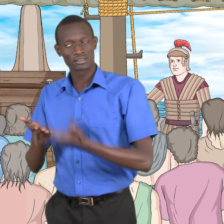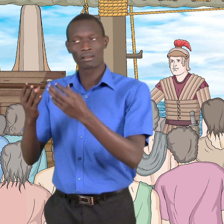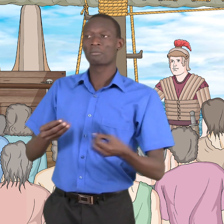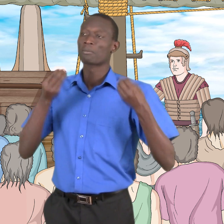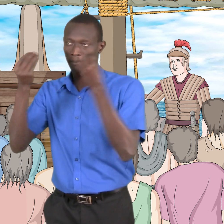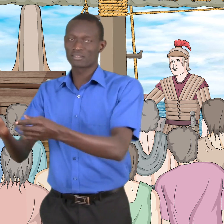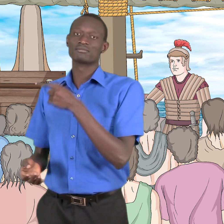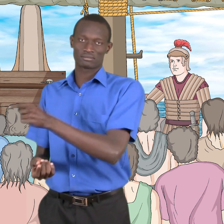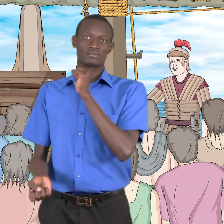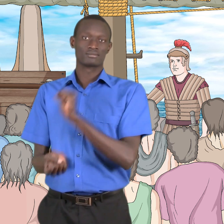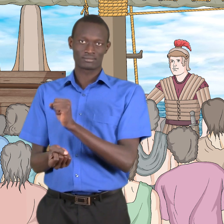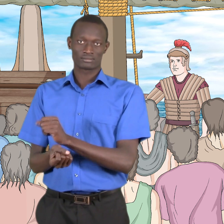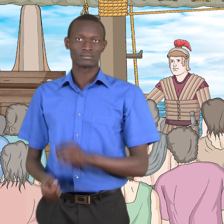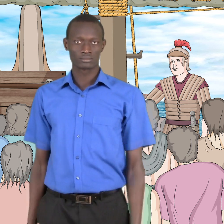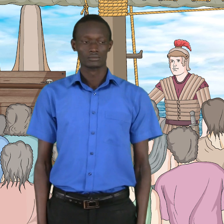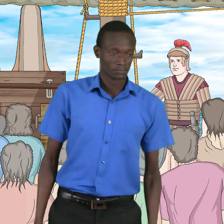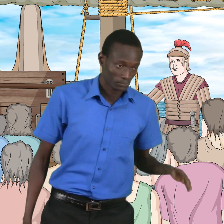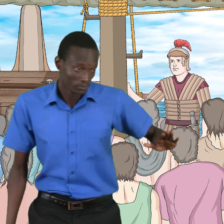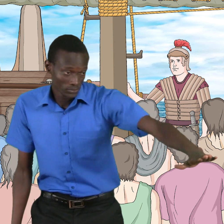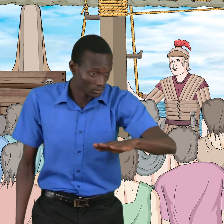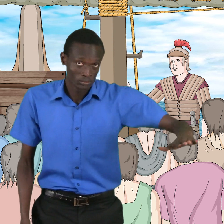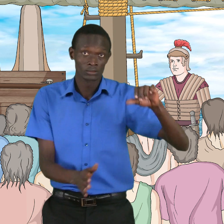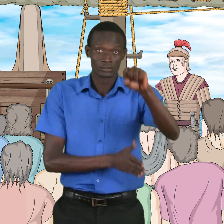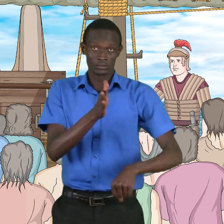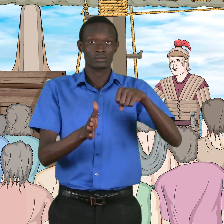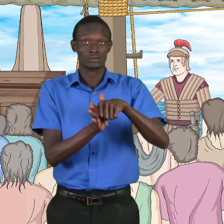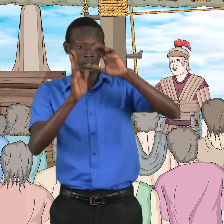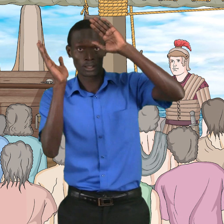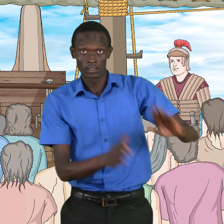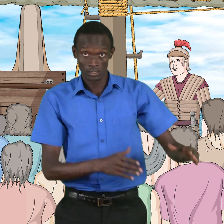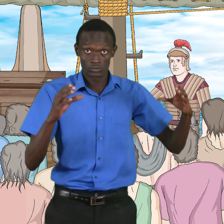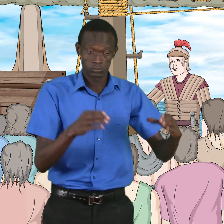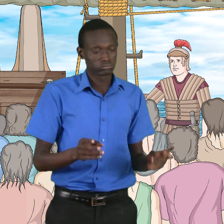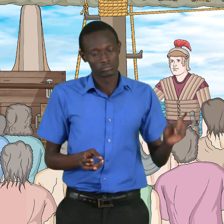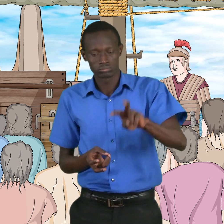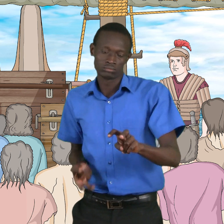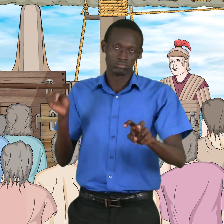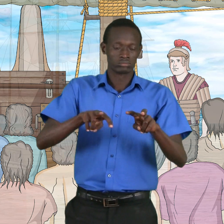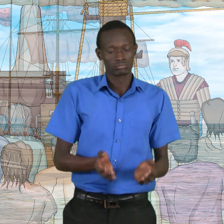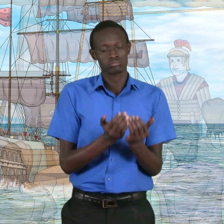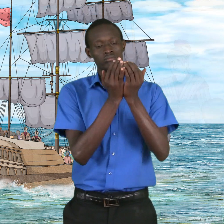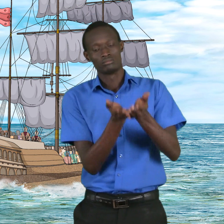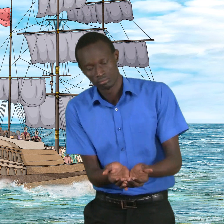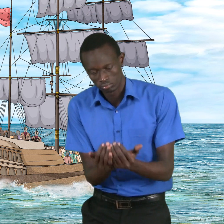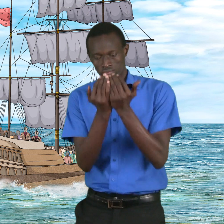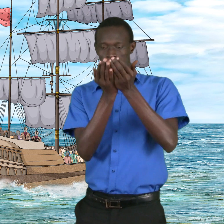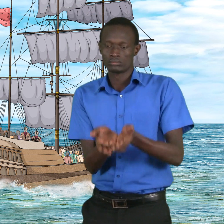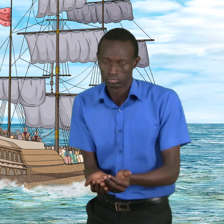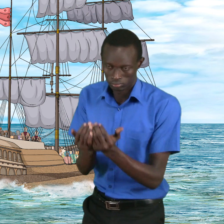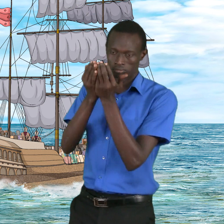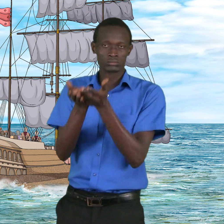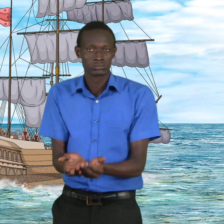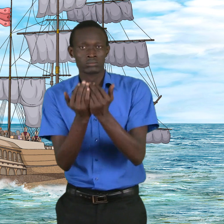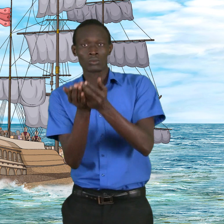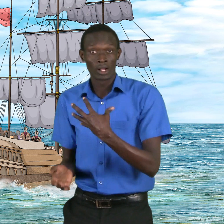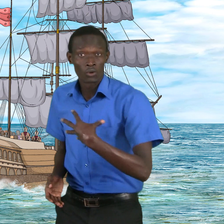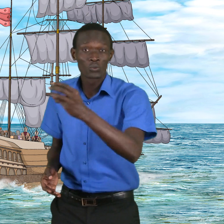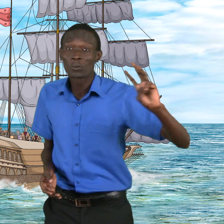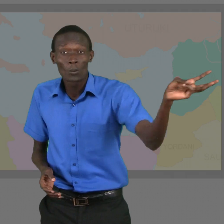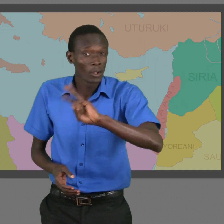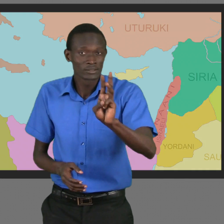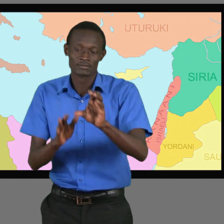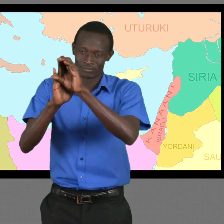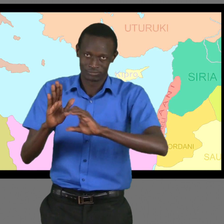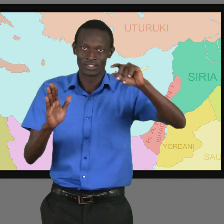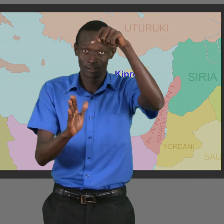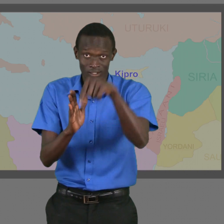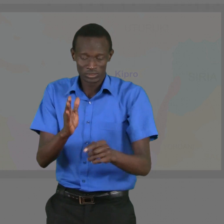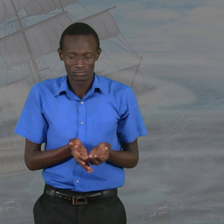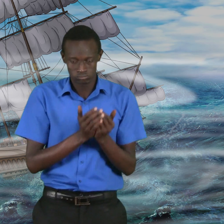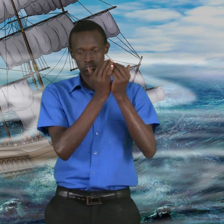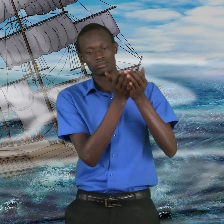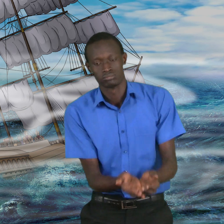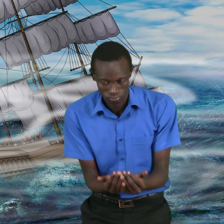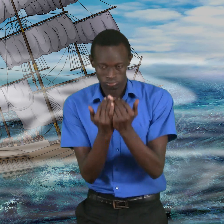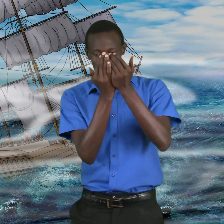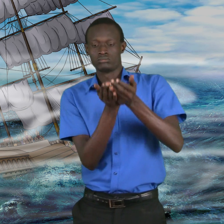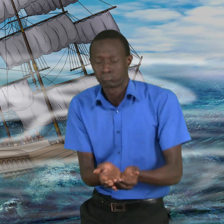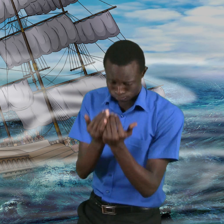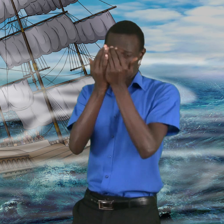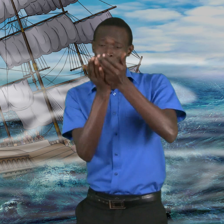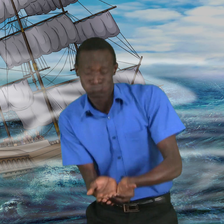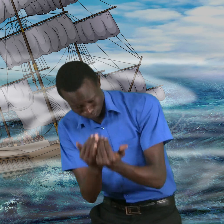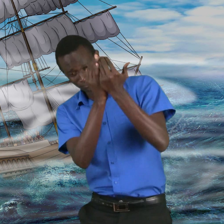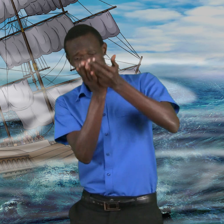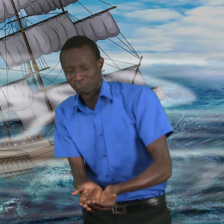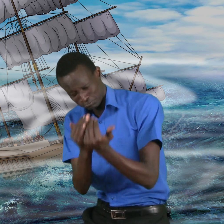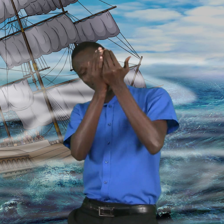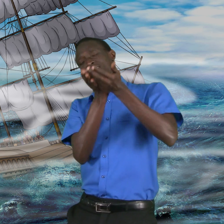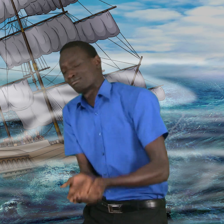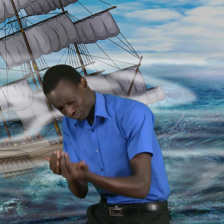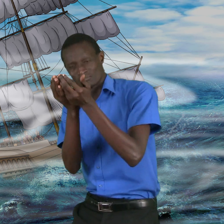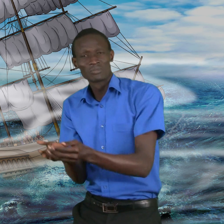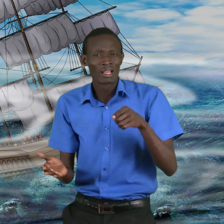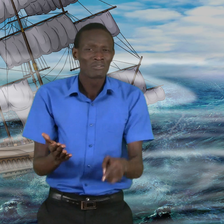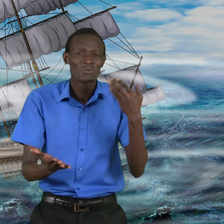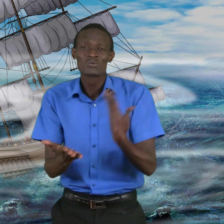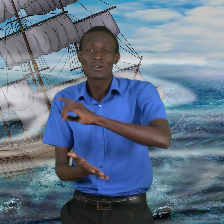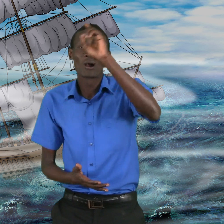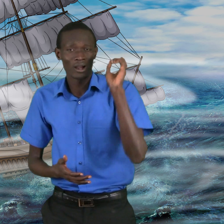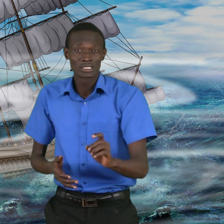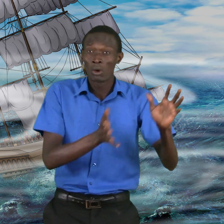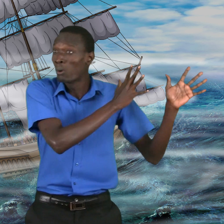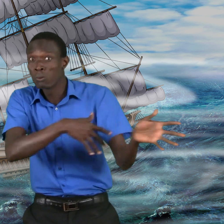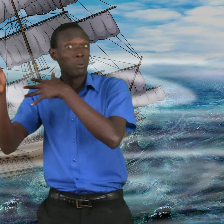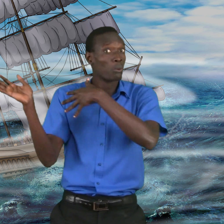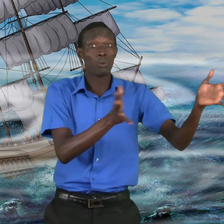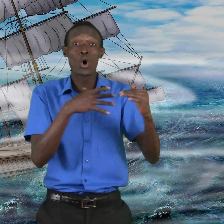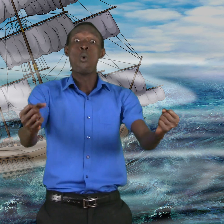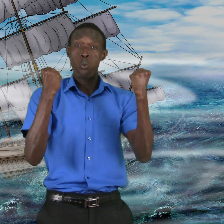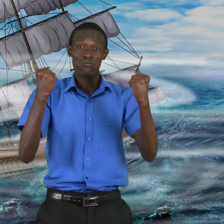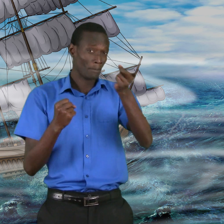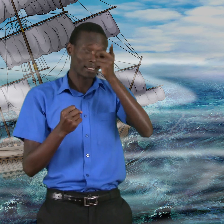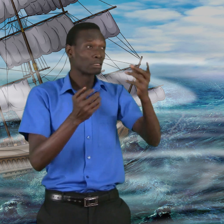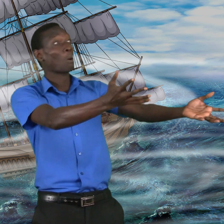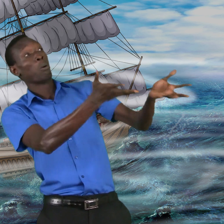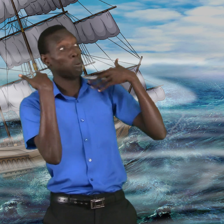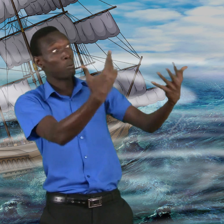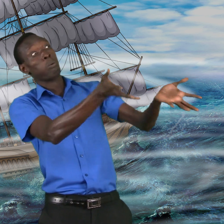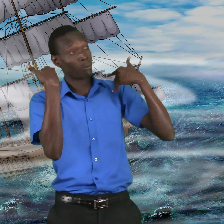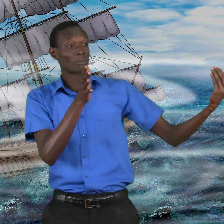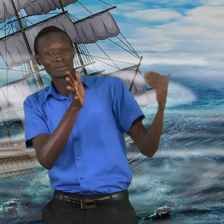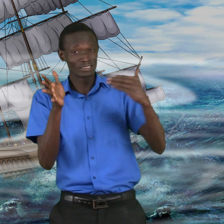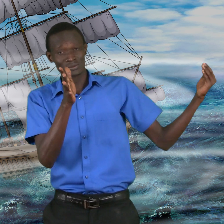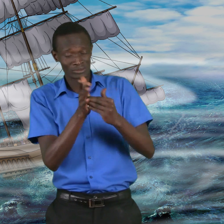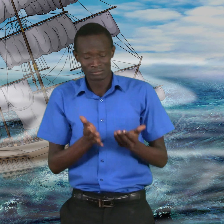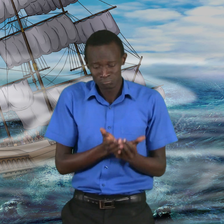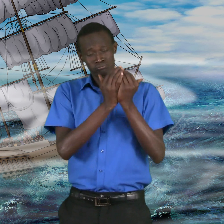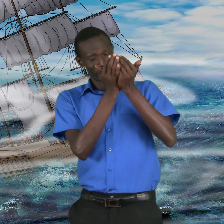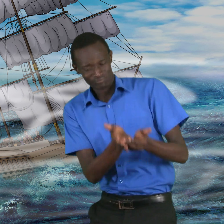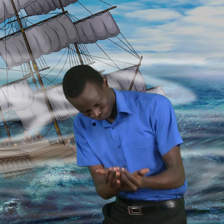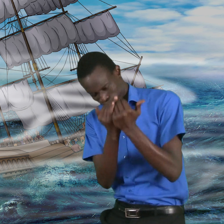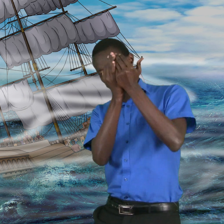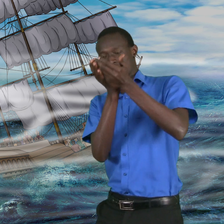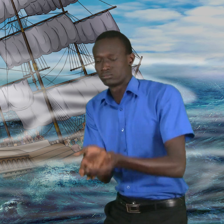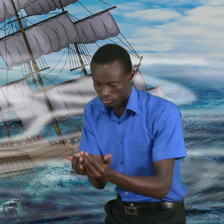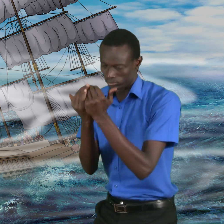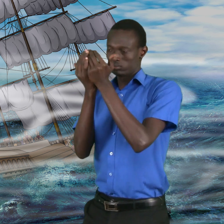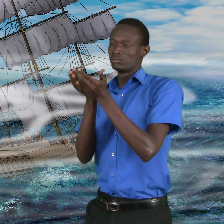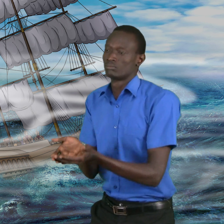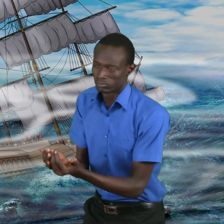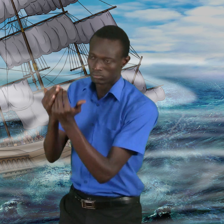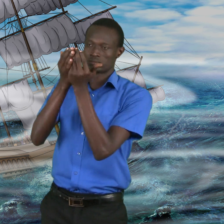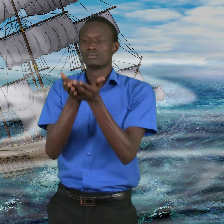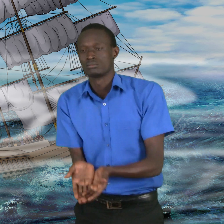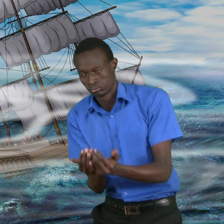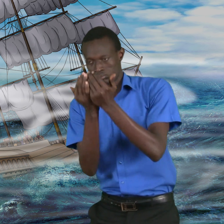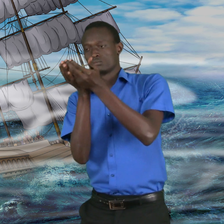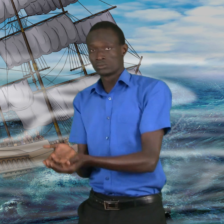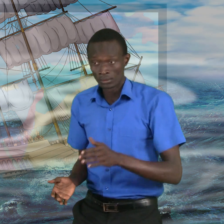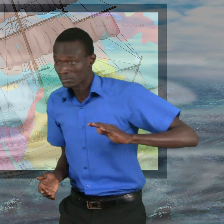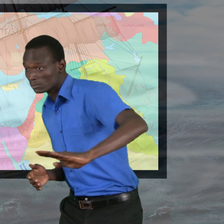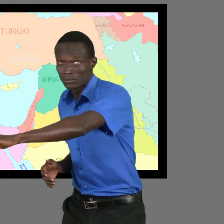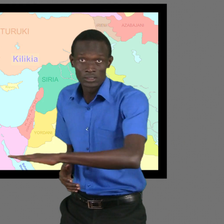After putting out from there, we sailed to the lee of Cyprus because the winds were against us.